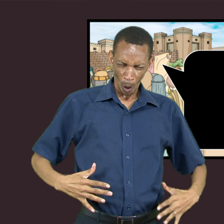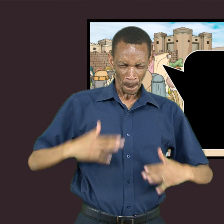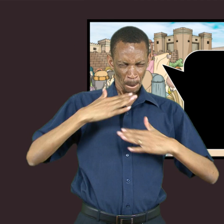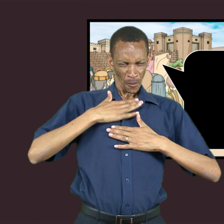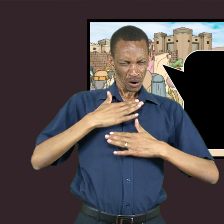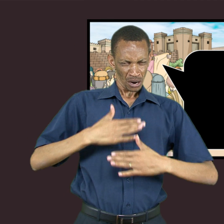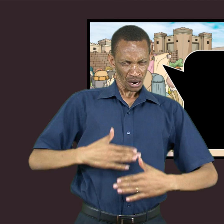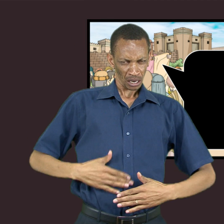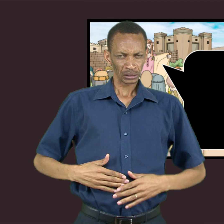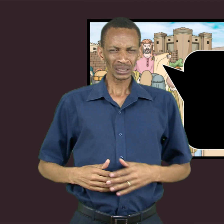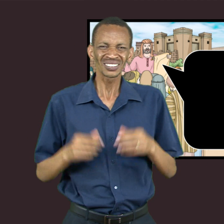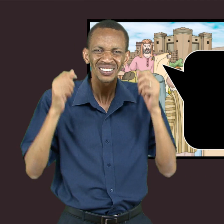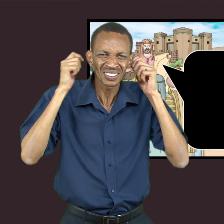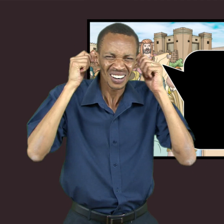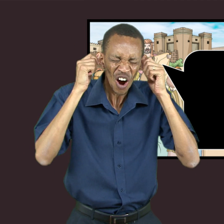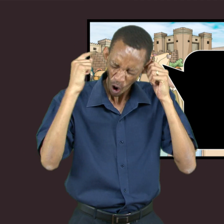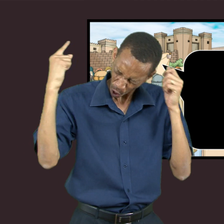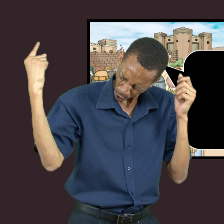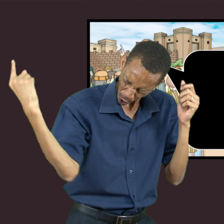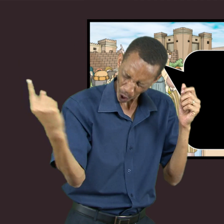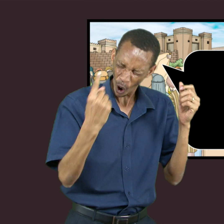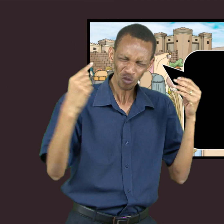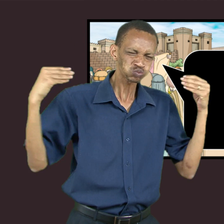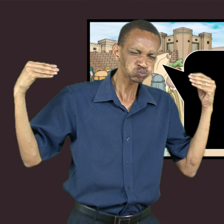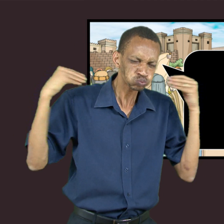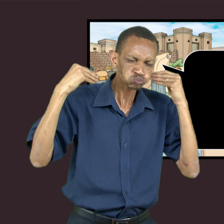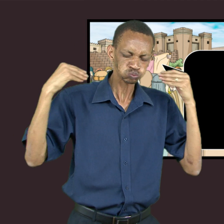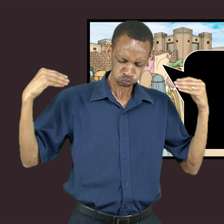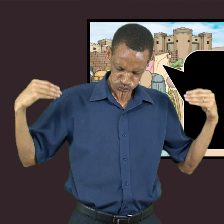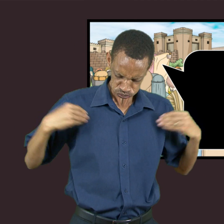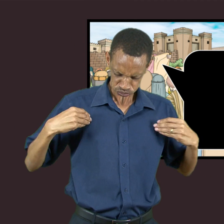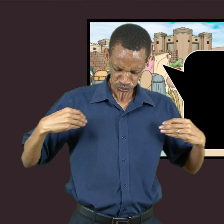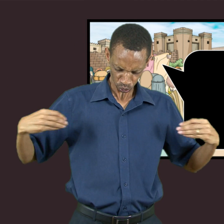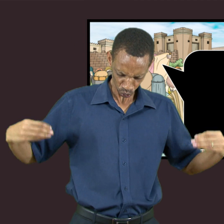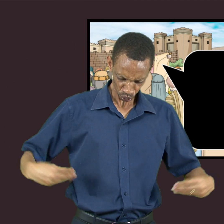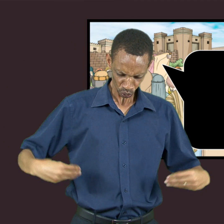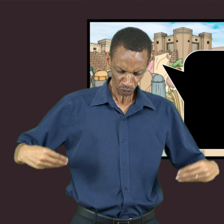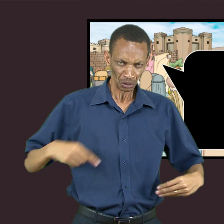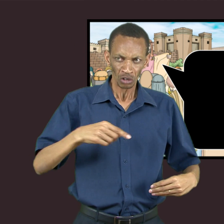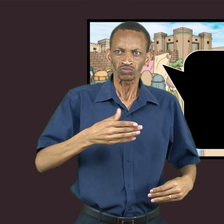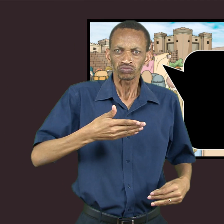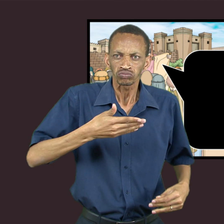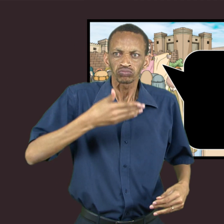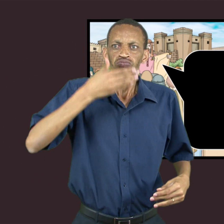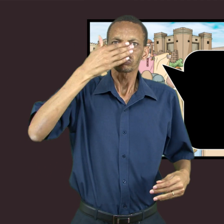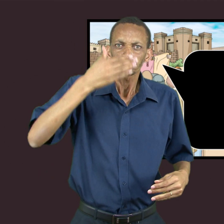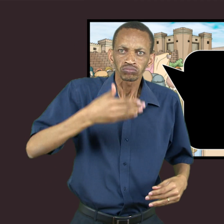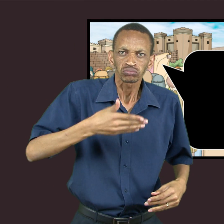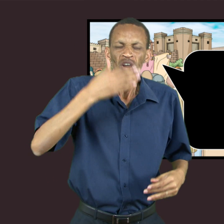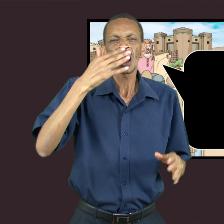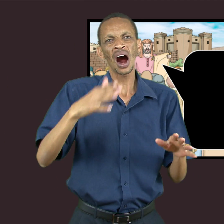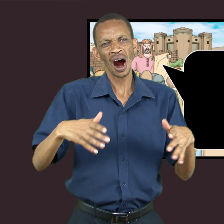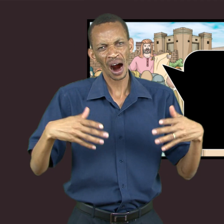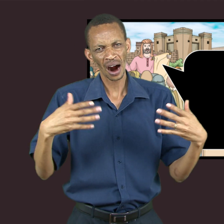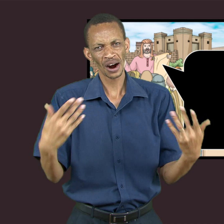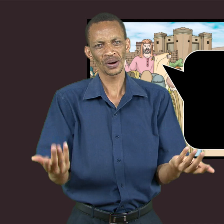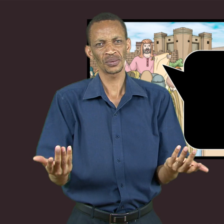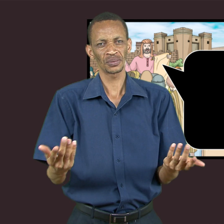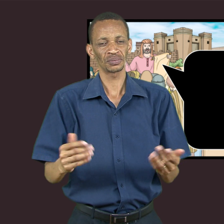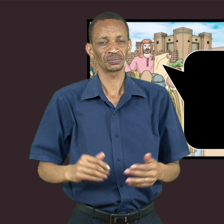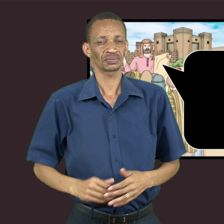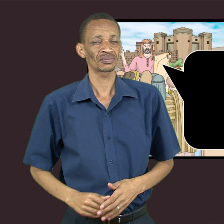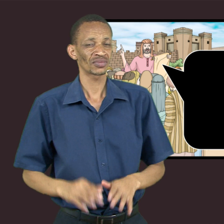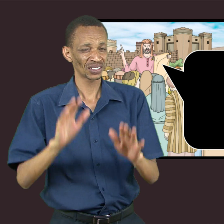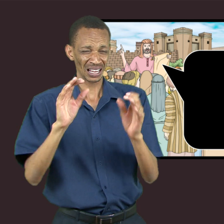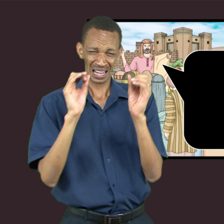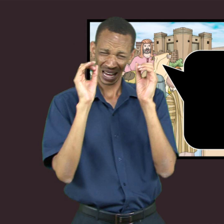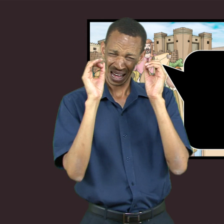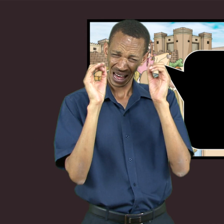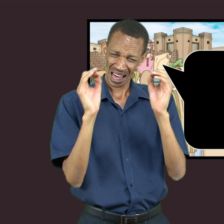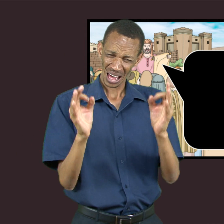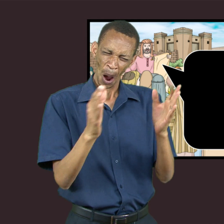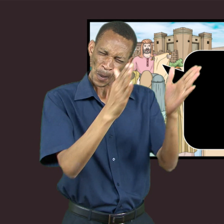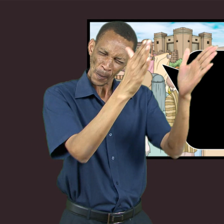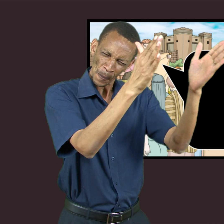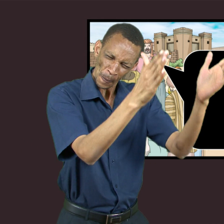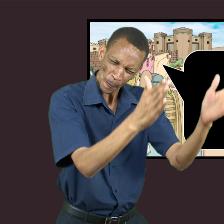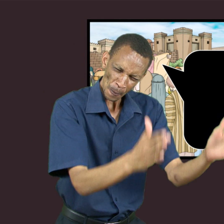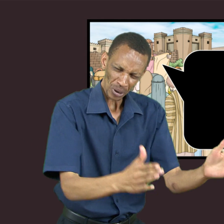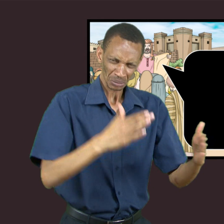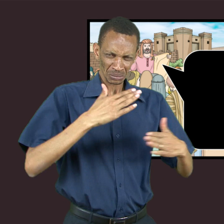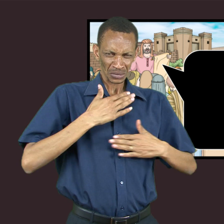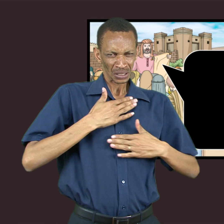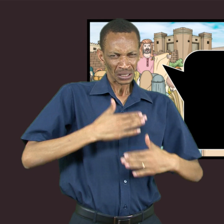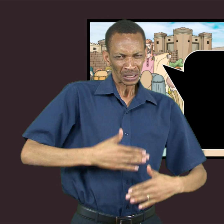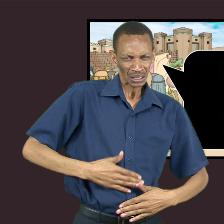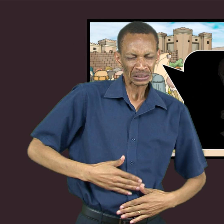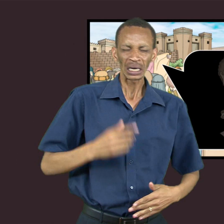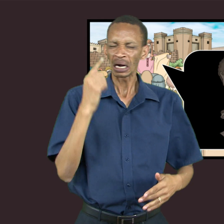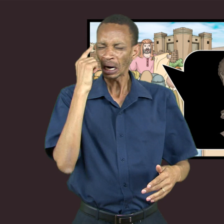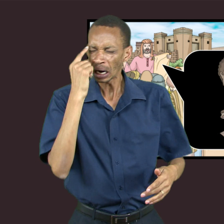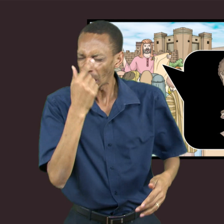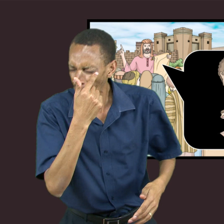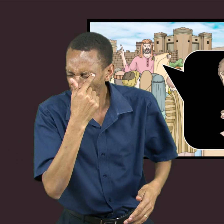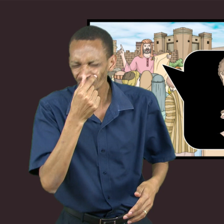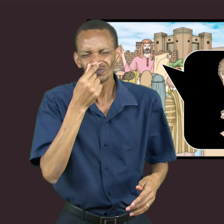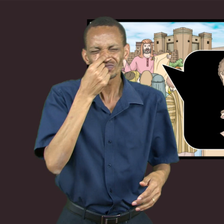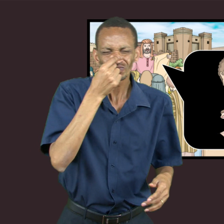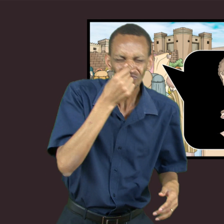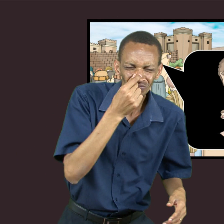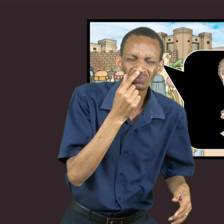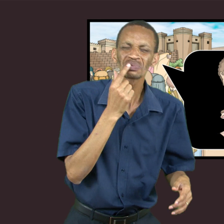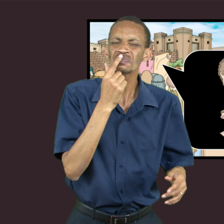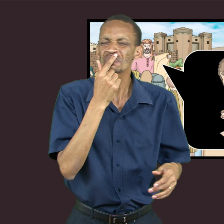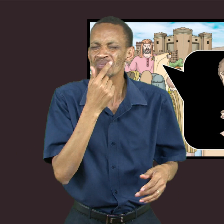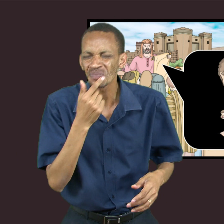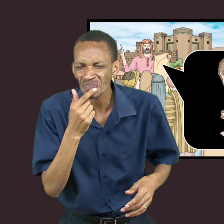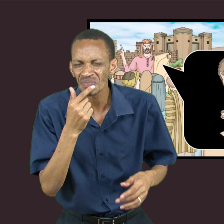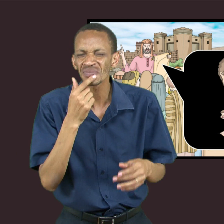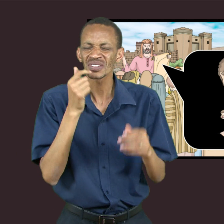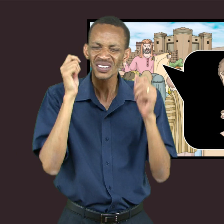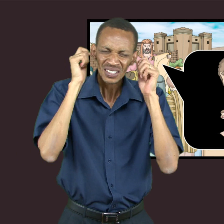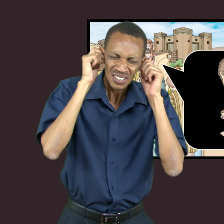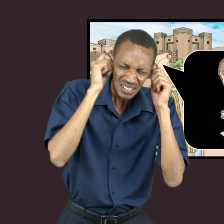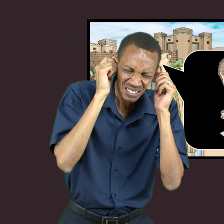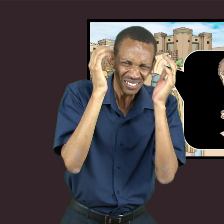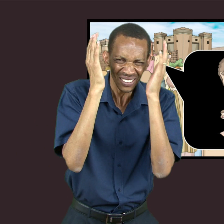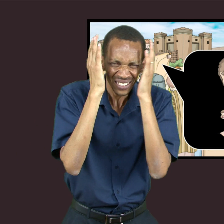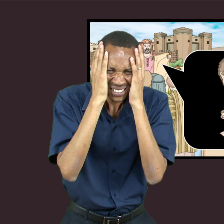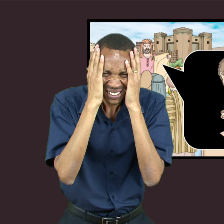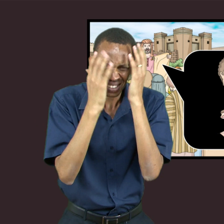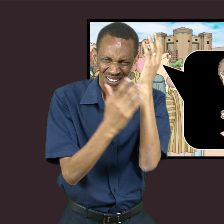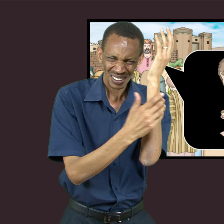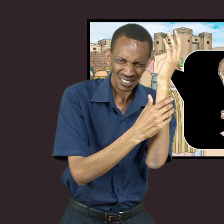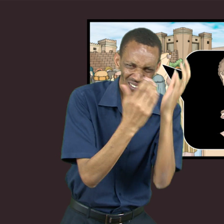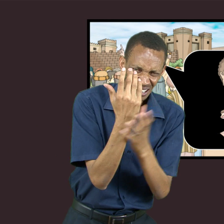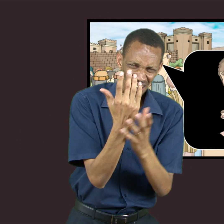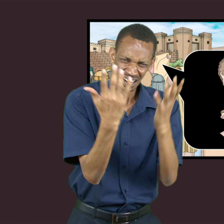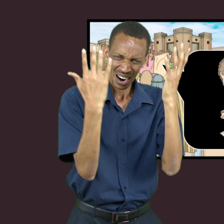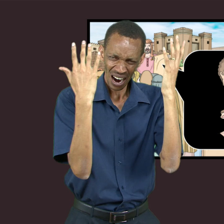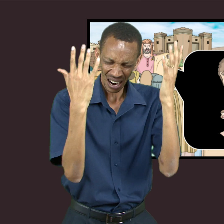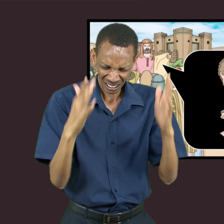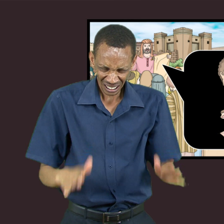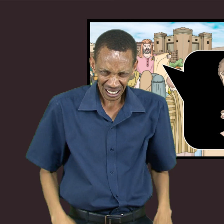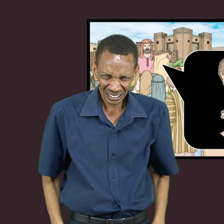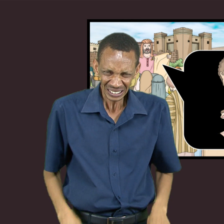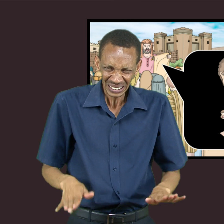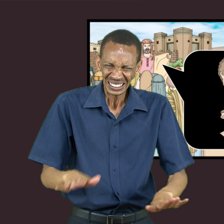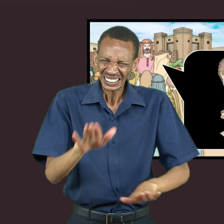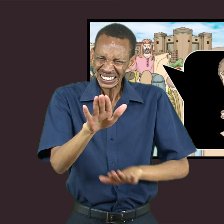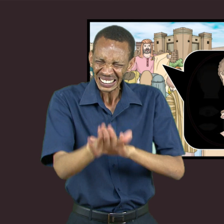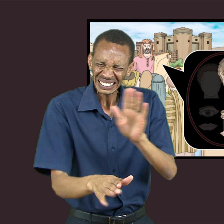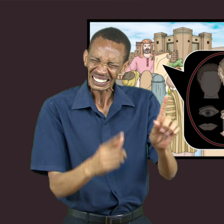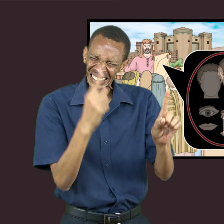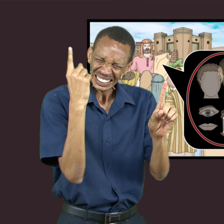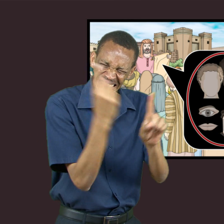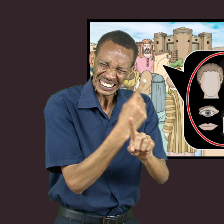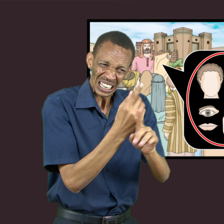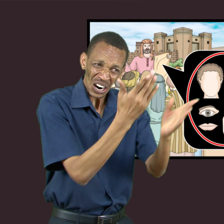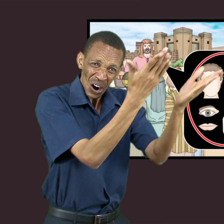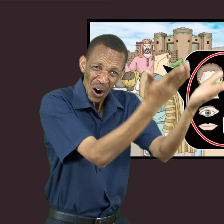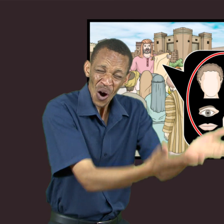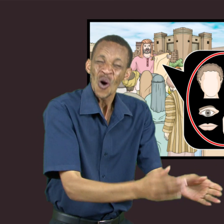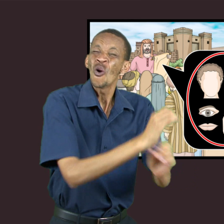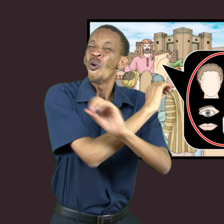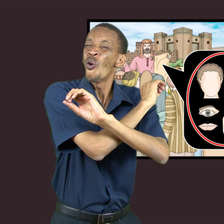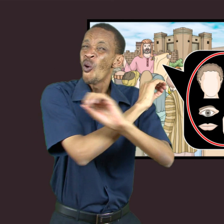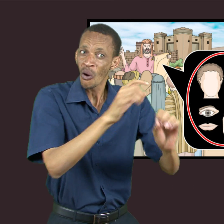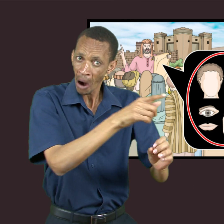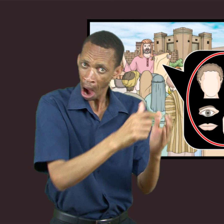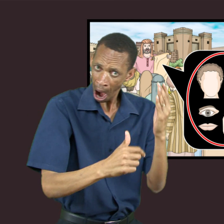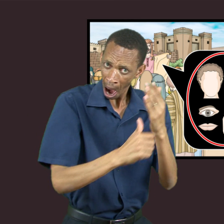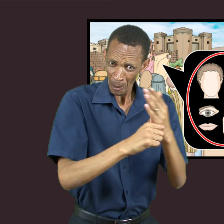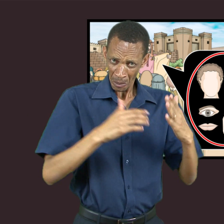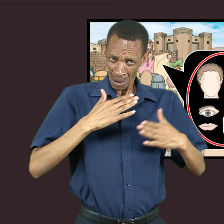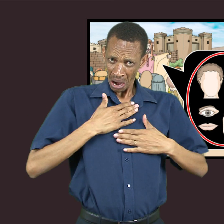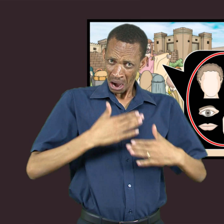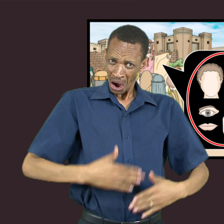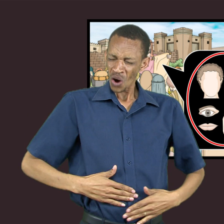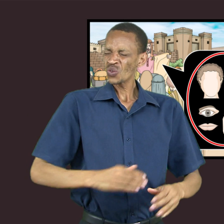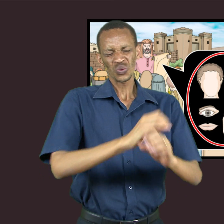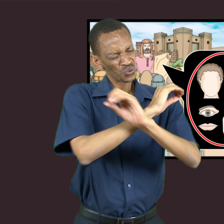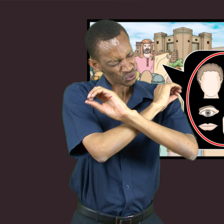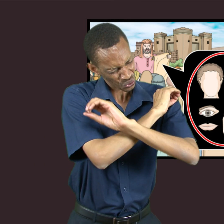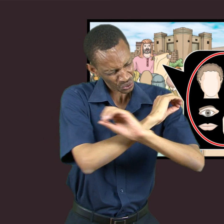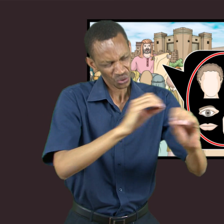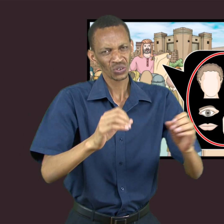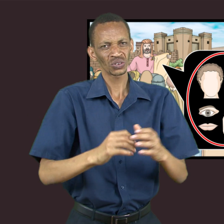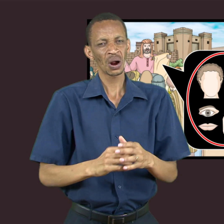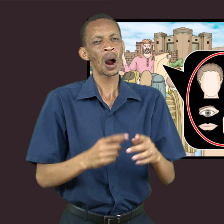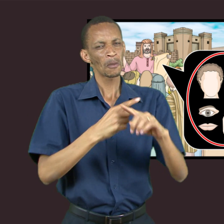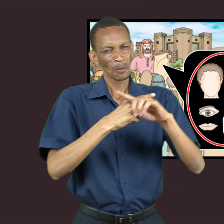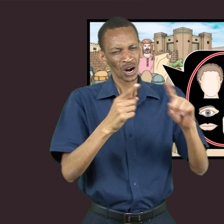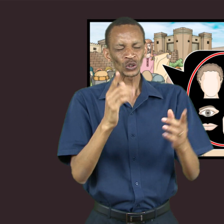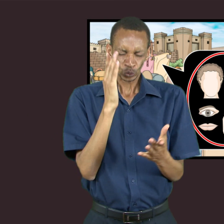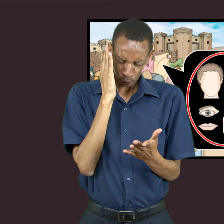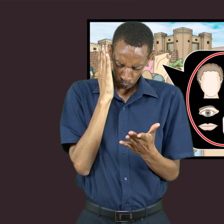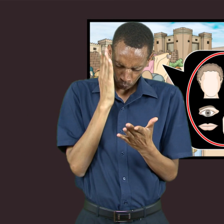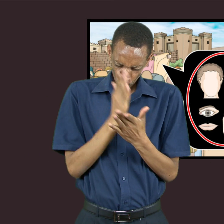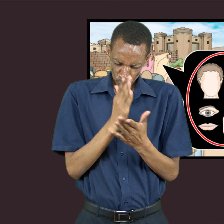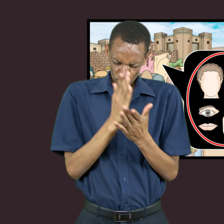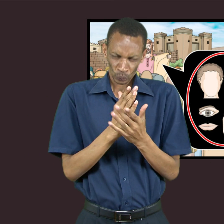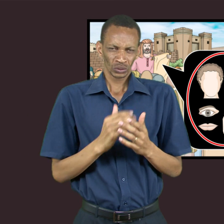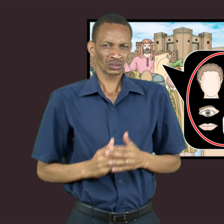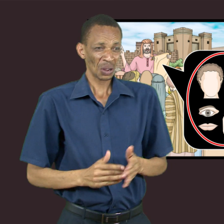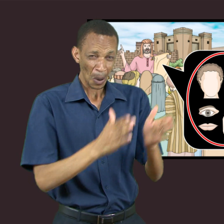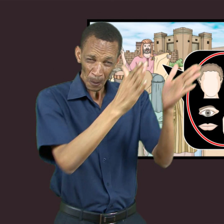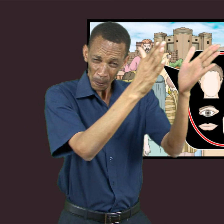If the whole body were an ear, where would the sense of smell be?